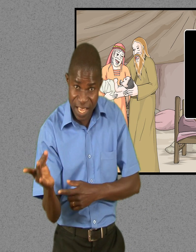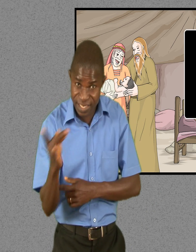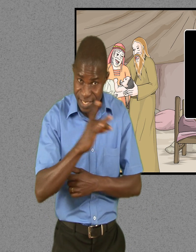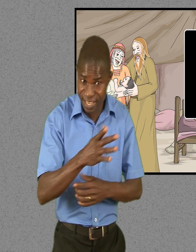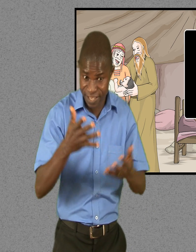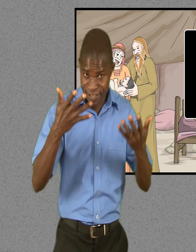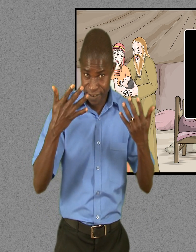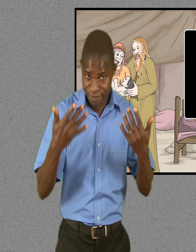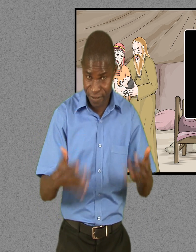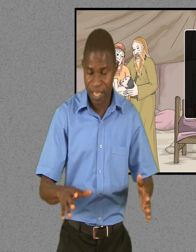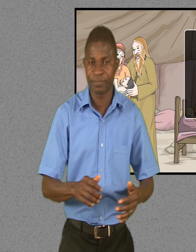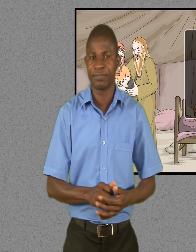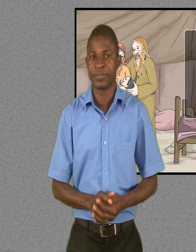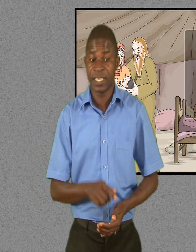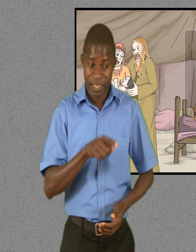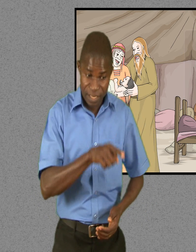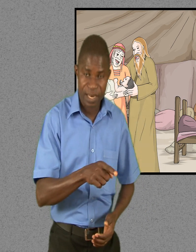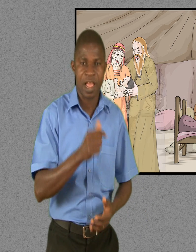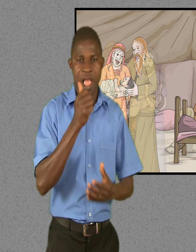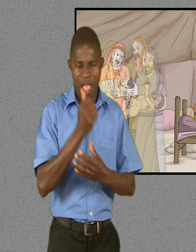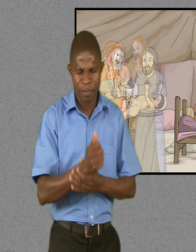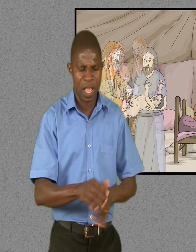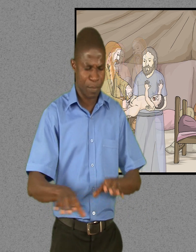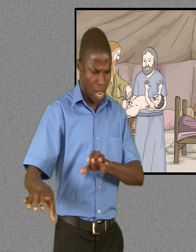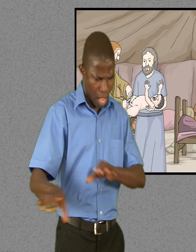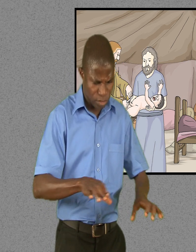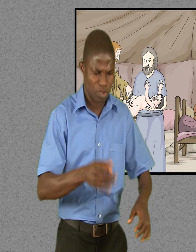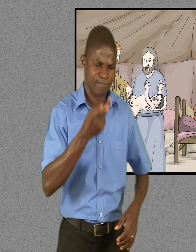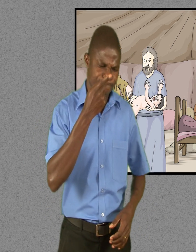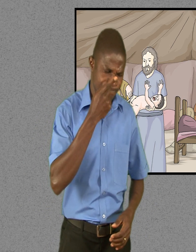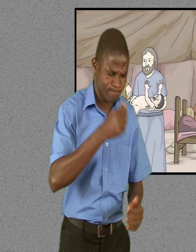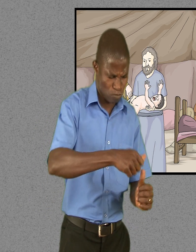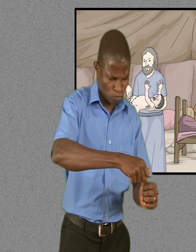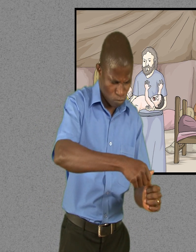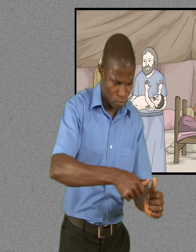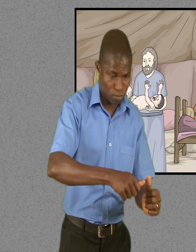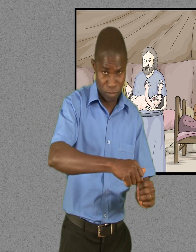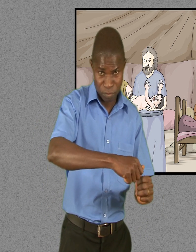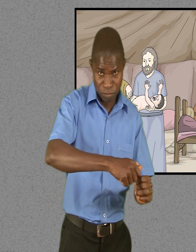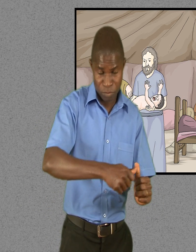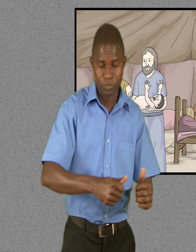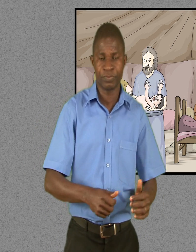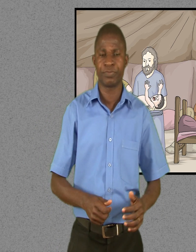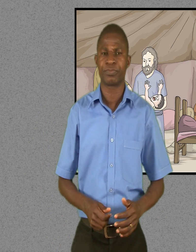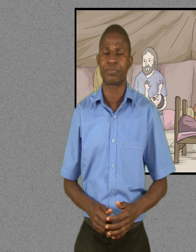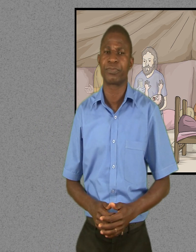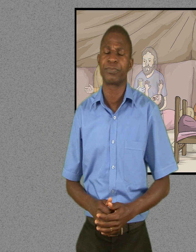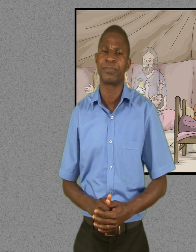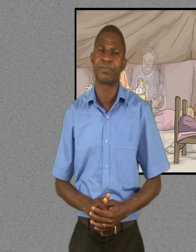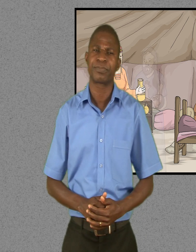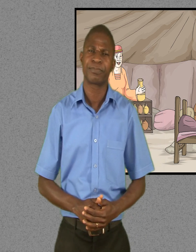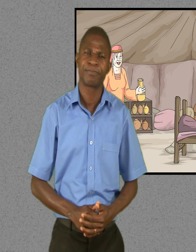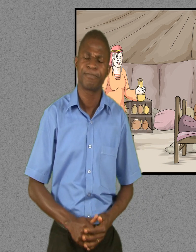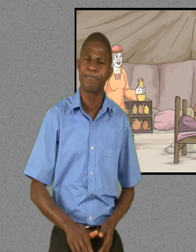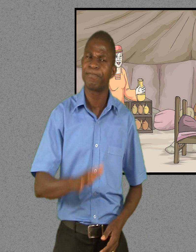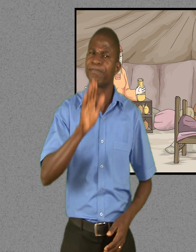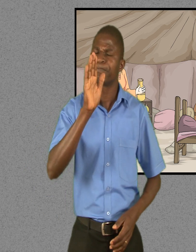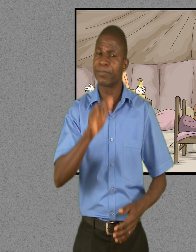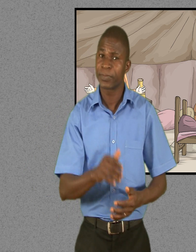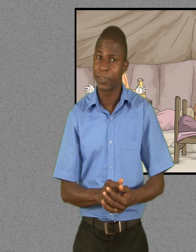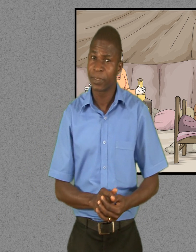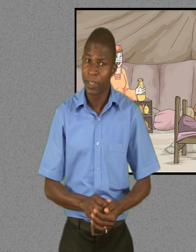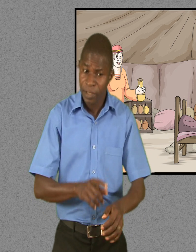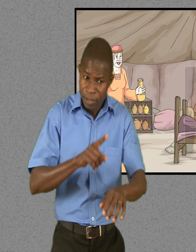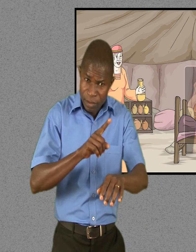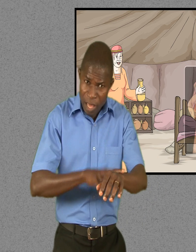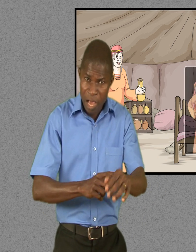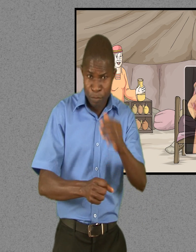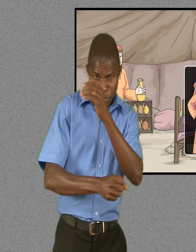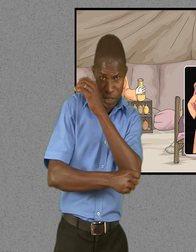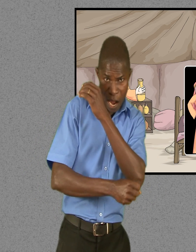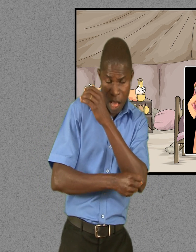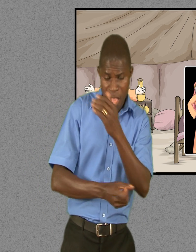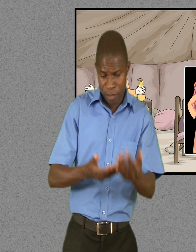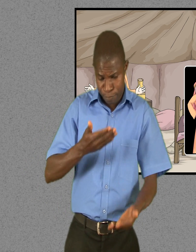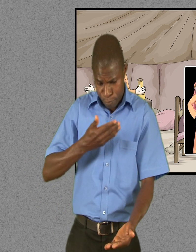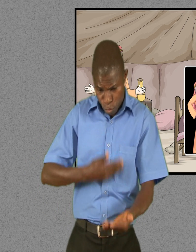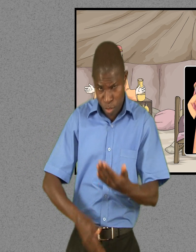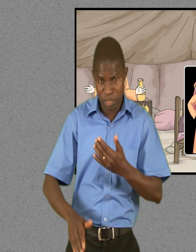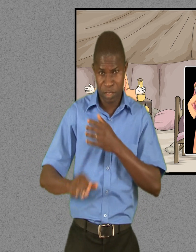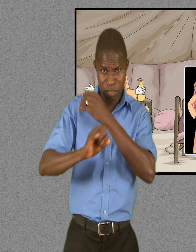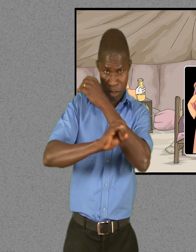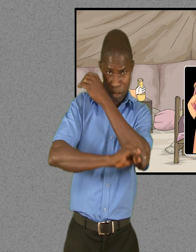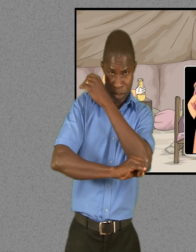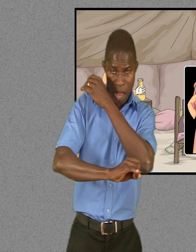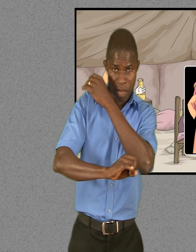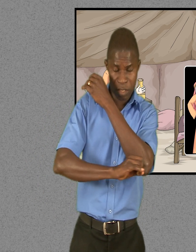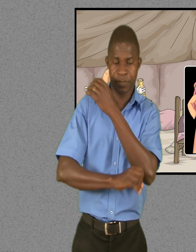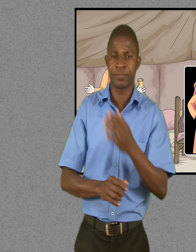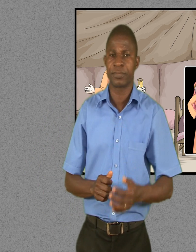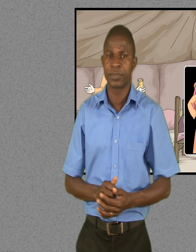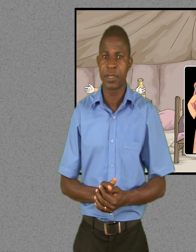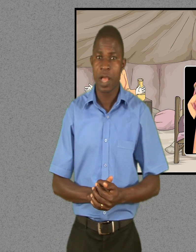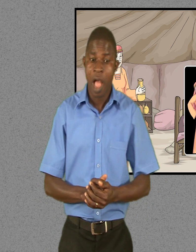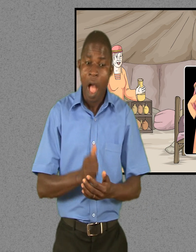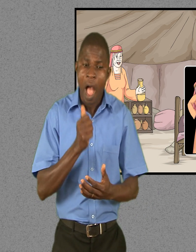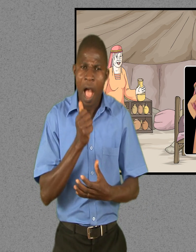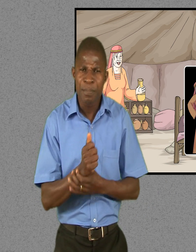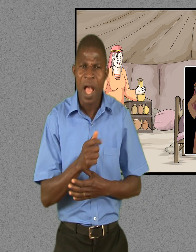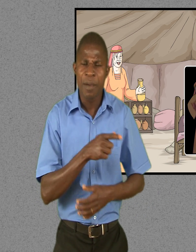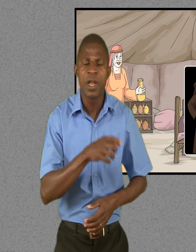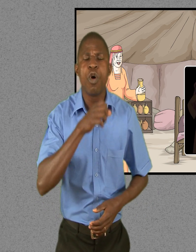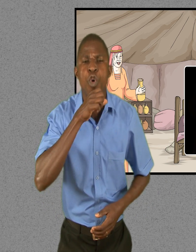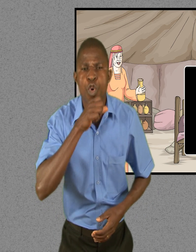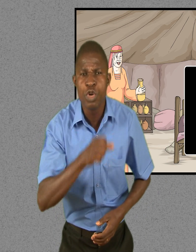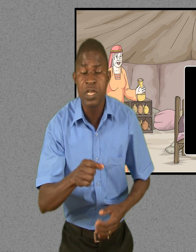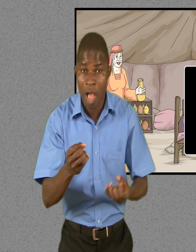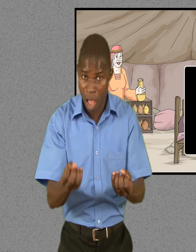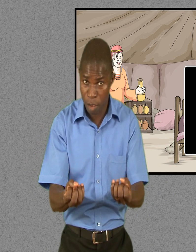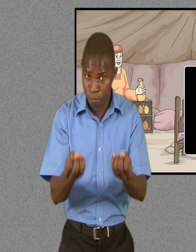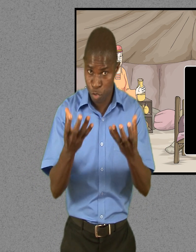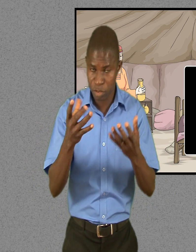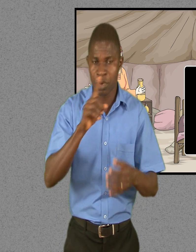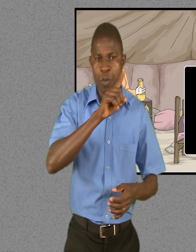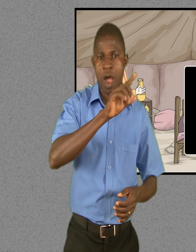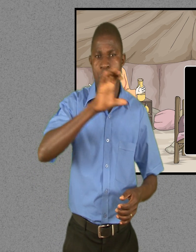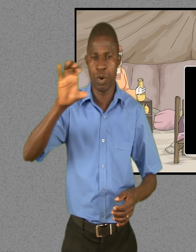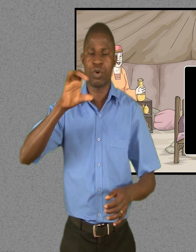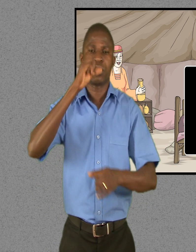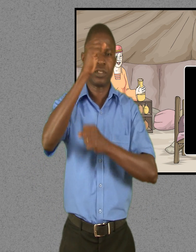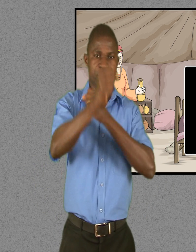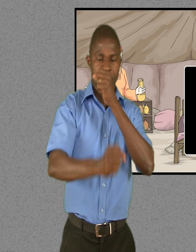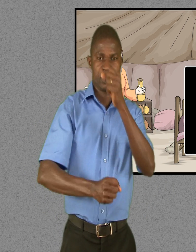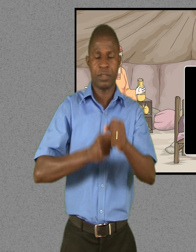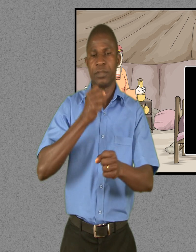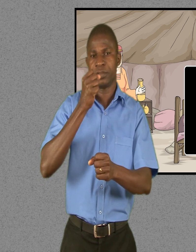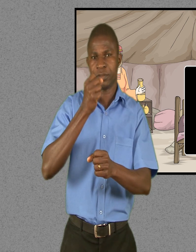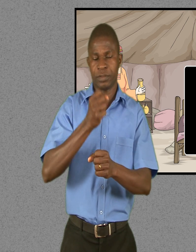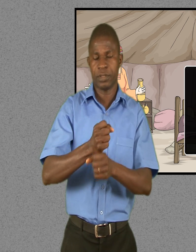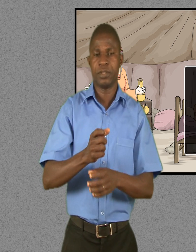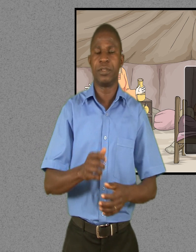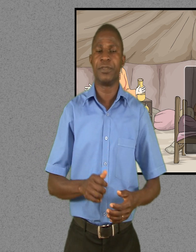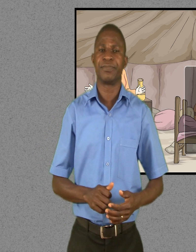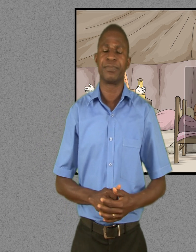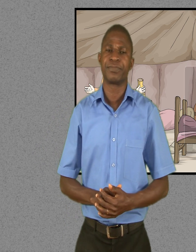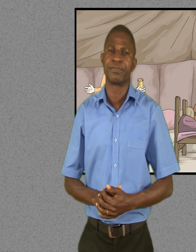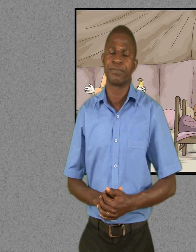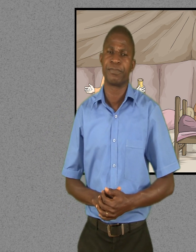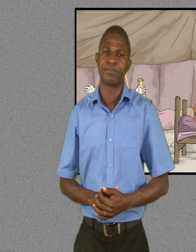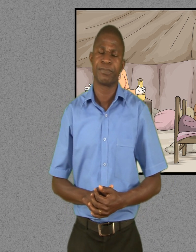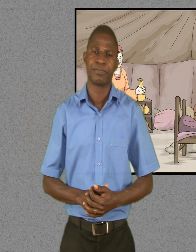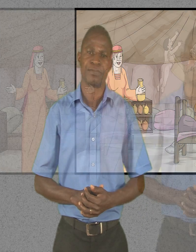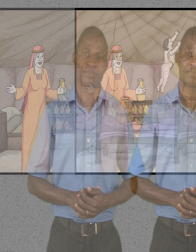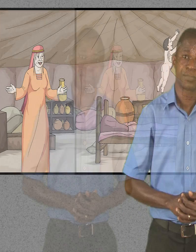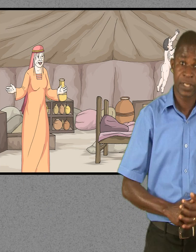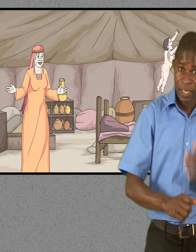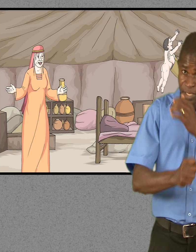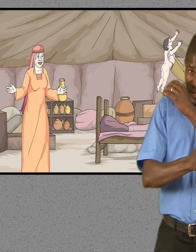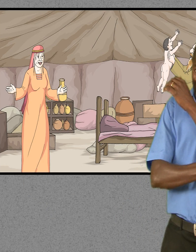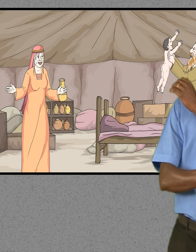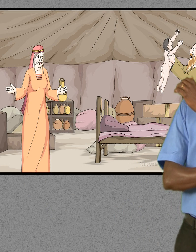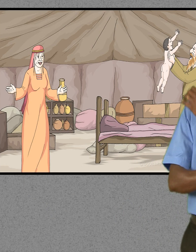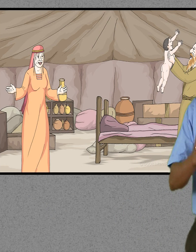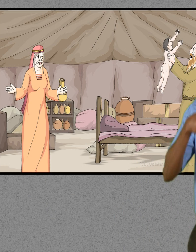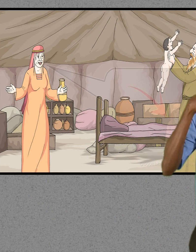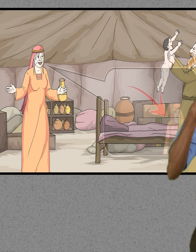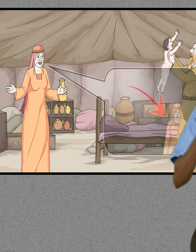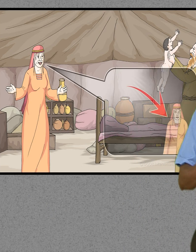Abraham was a hundred years old when his son Isaac was born to him.